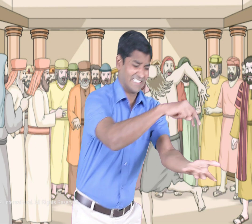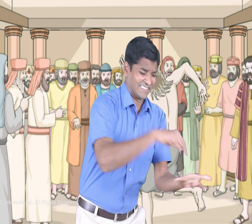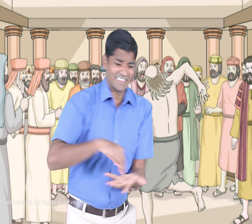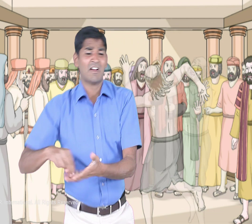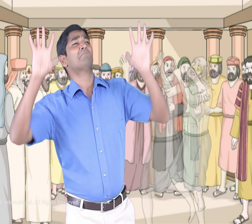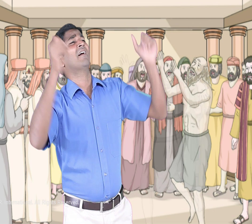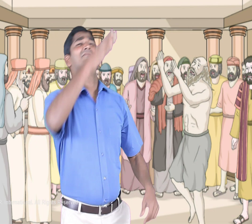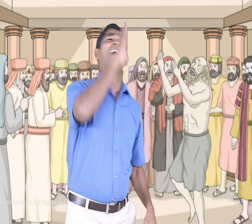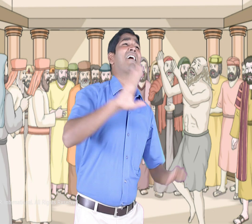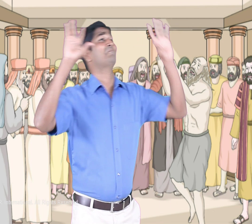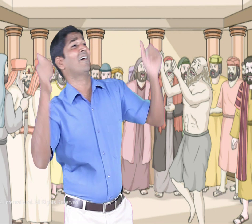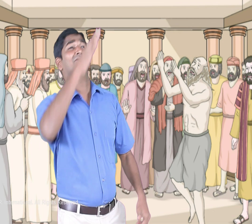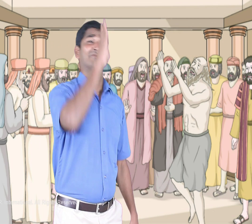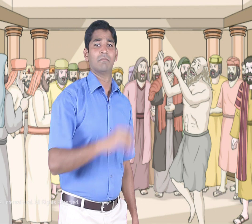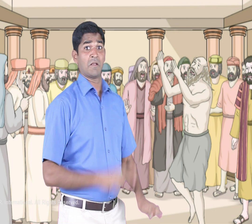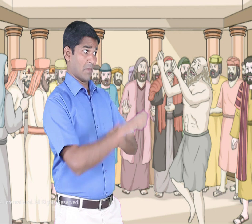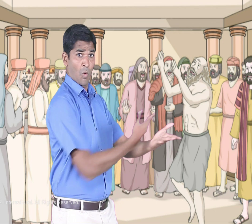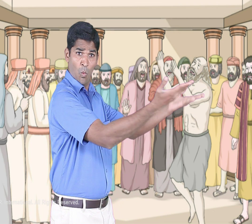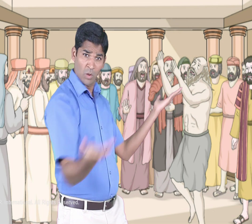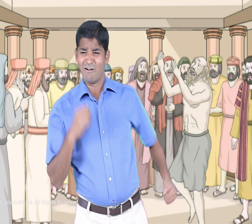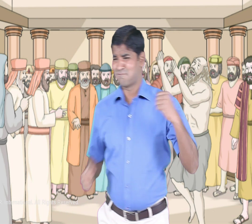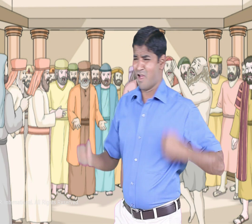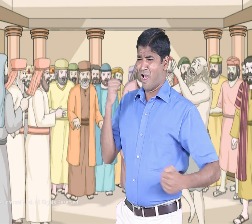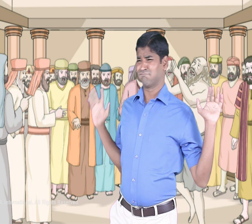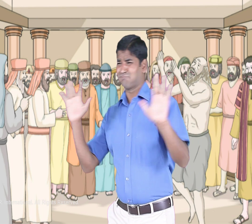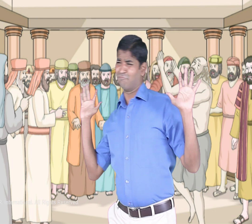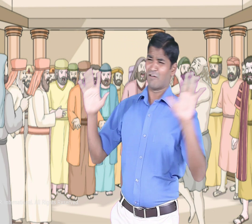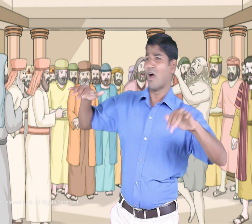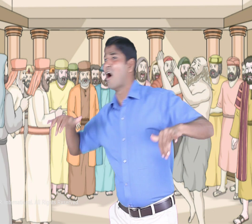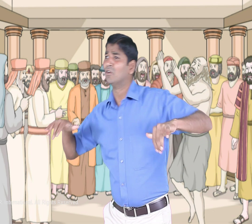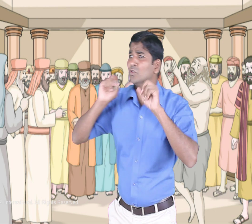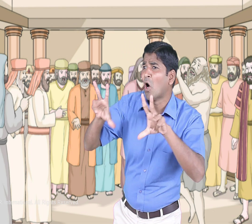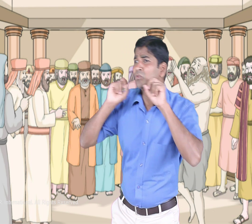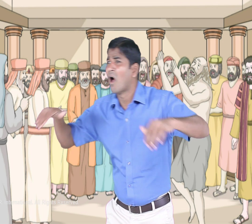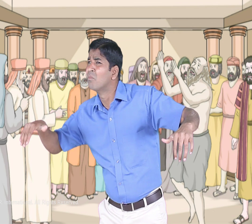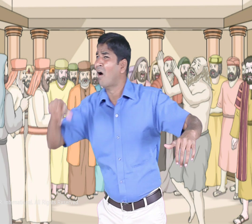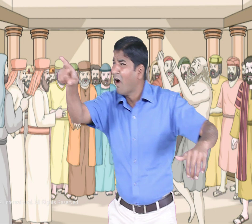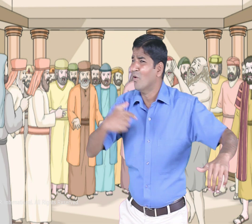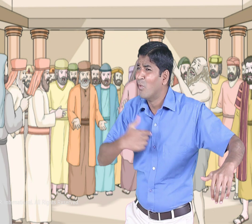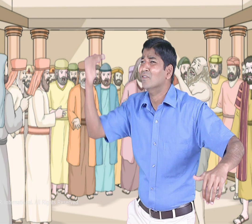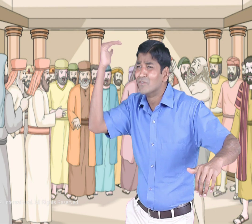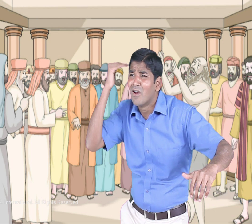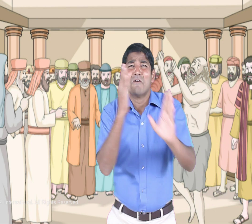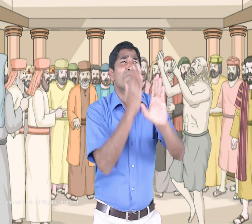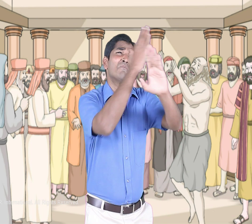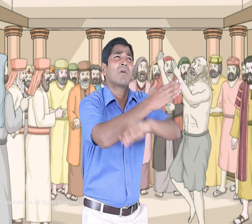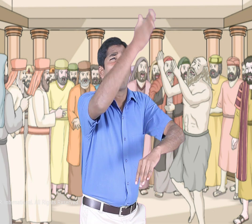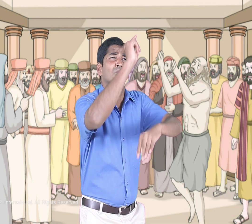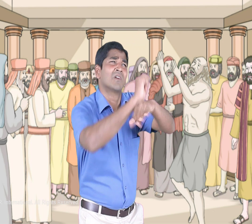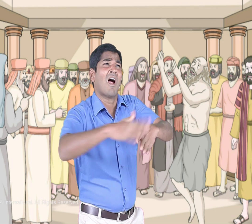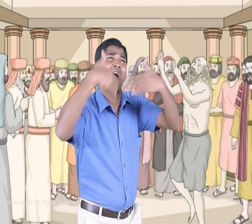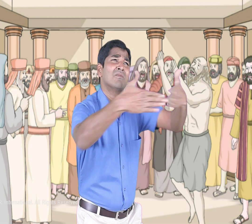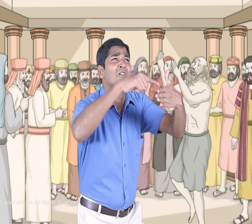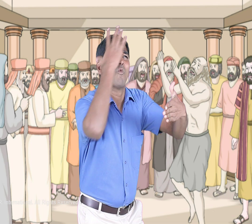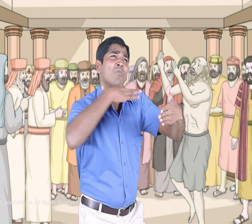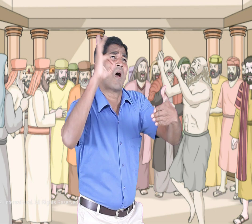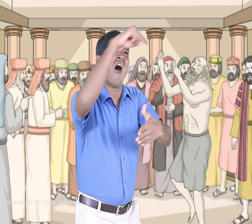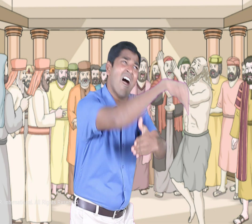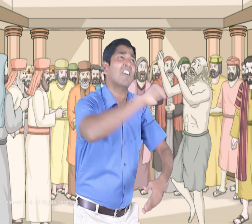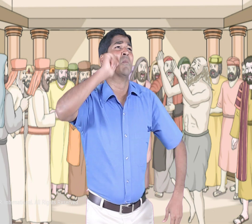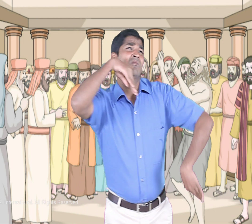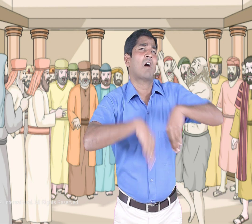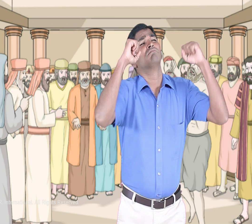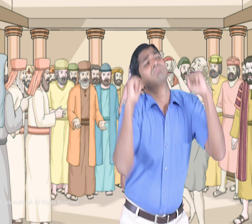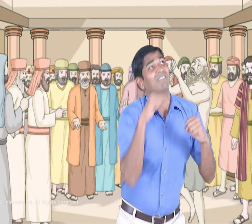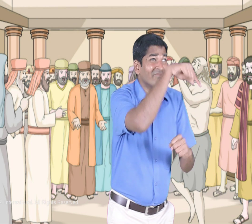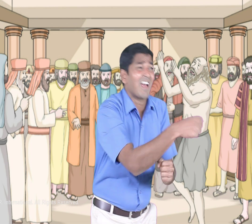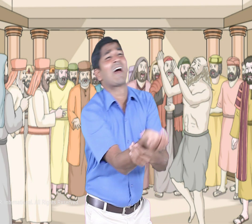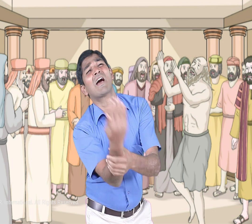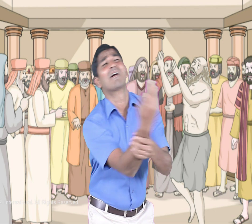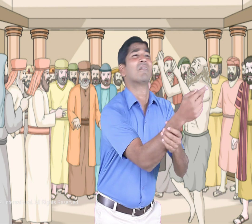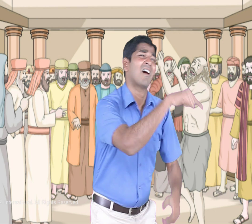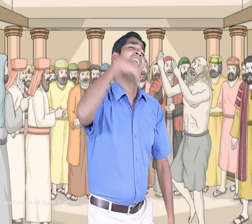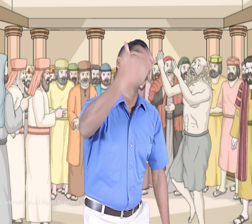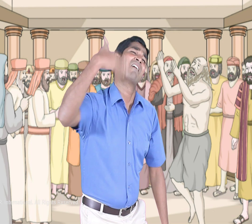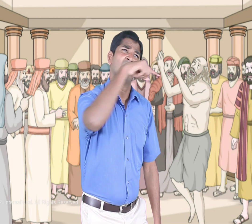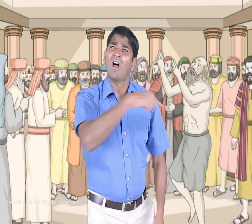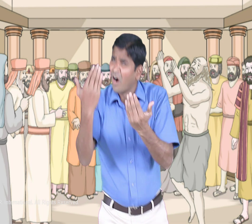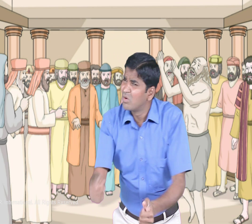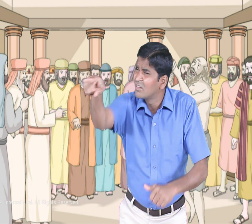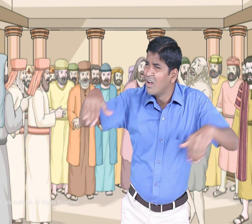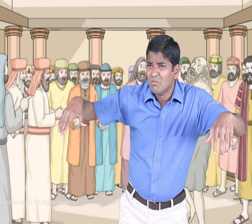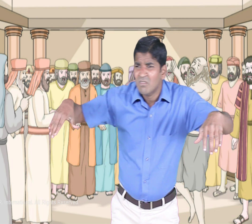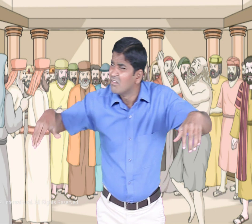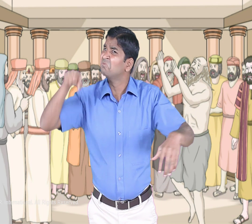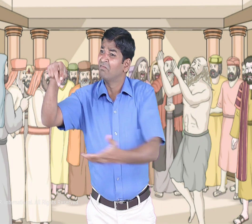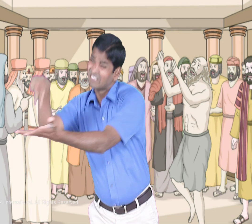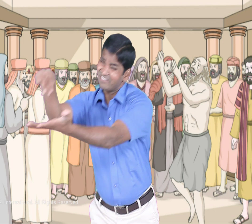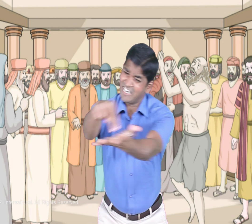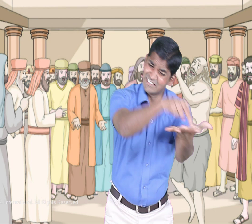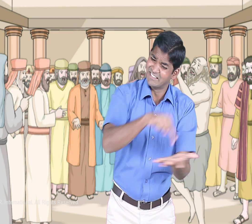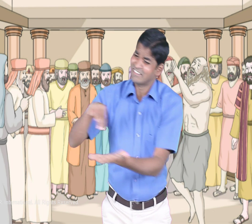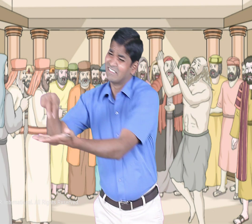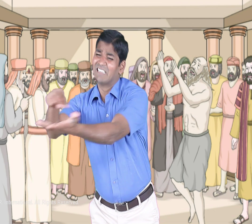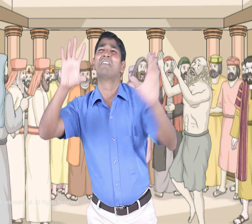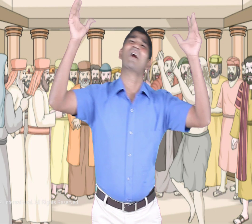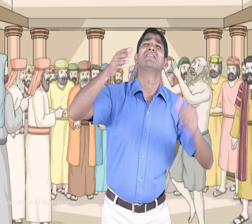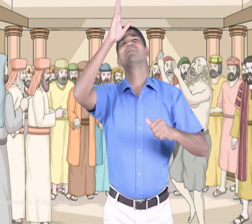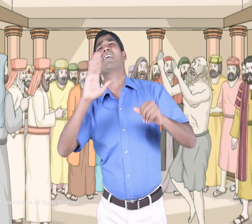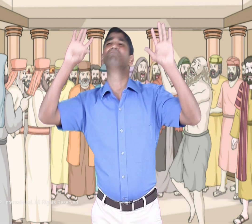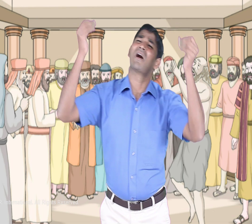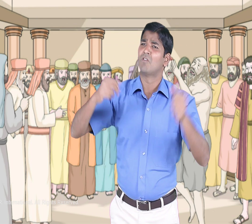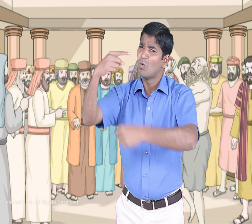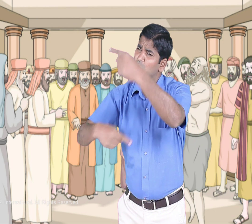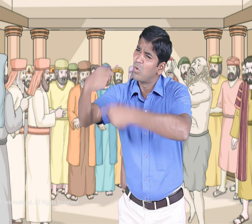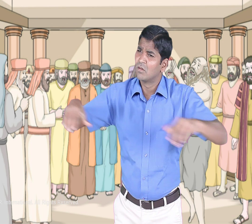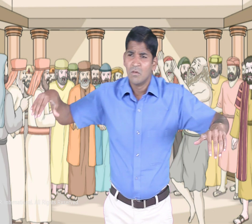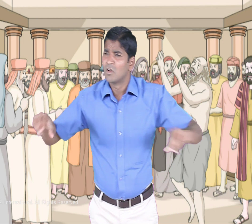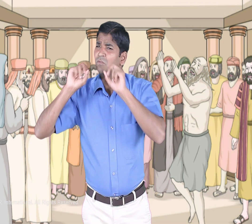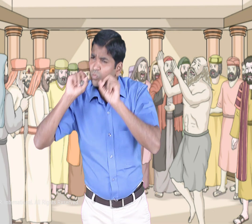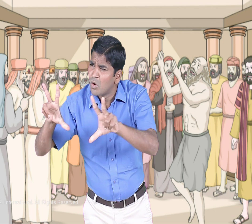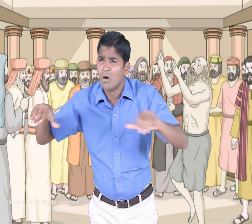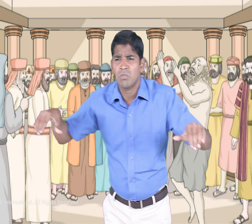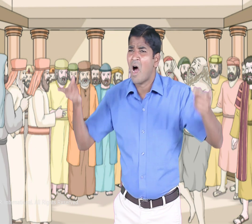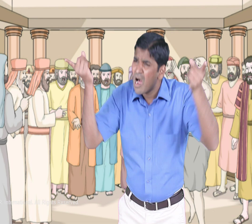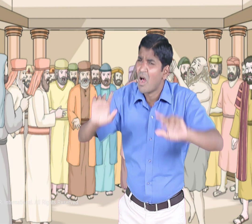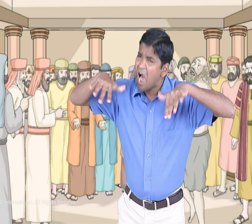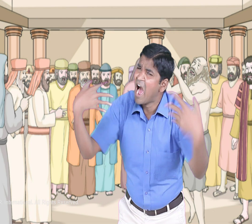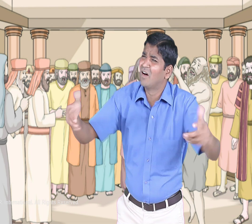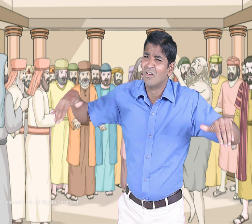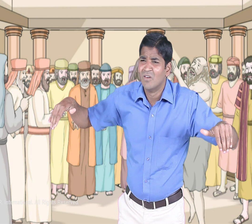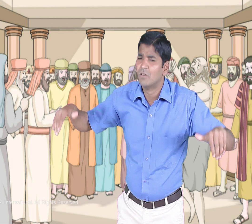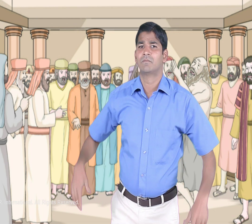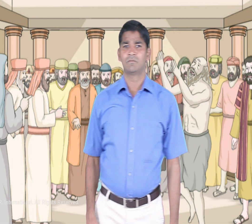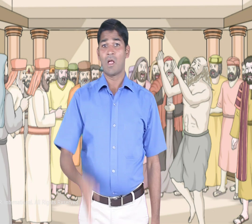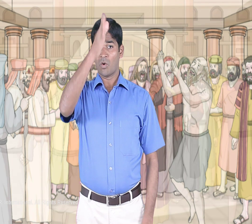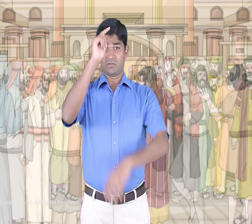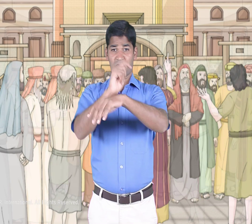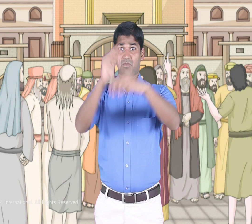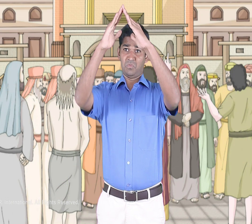When all the people saw him walking and praising God, they recognized him as the man who used to sit begging at the Beautiful Gate of the temple, and they were filled with wonder and amazement at what had happened to him.